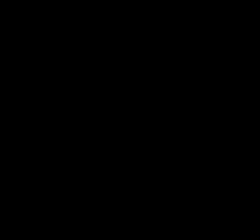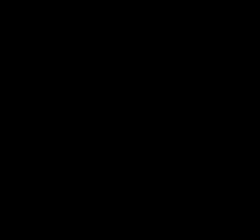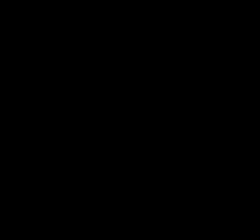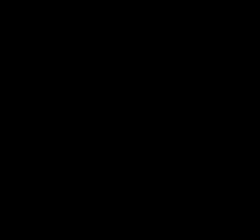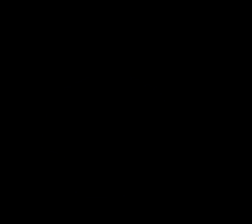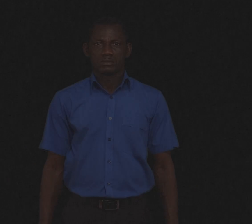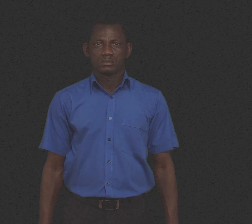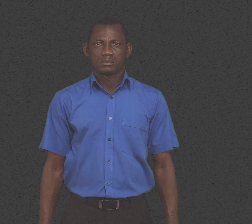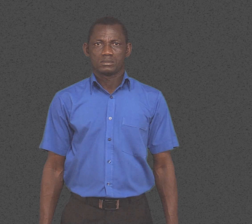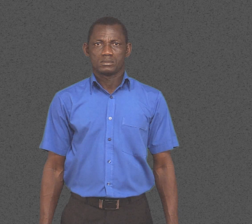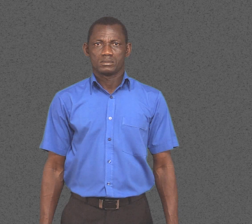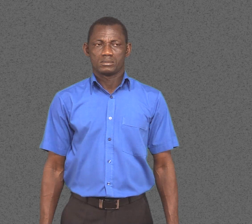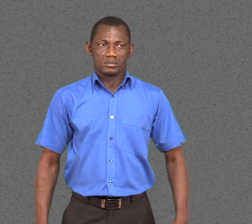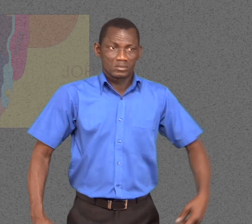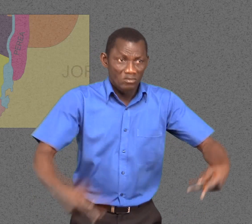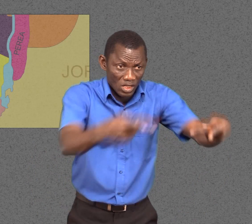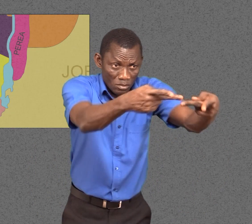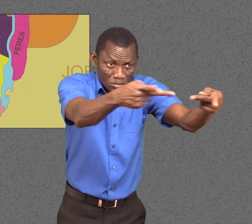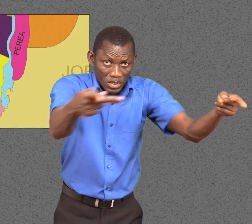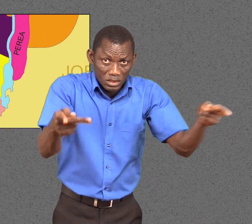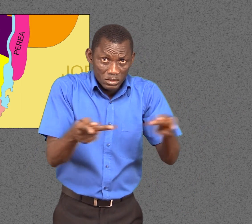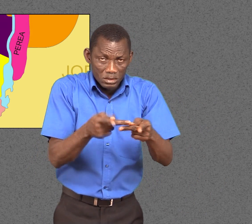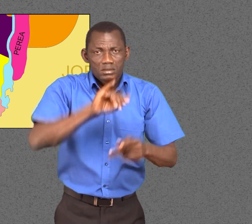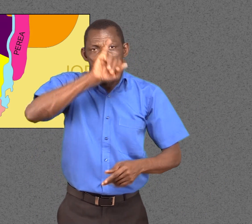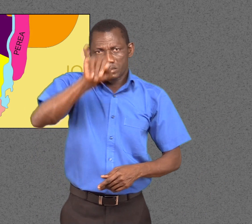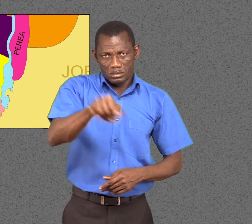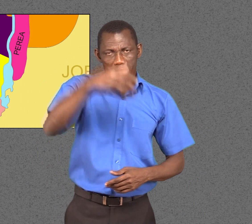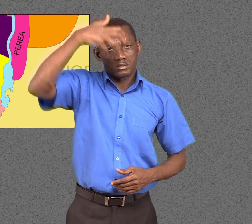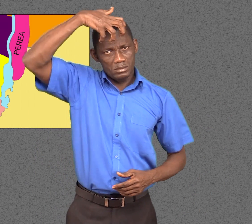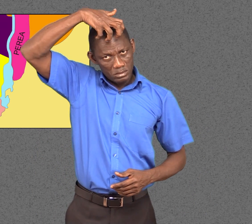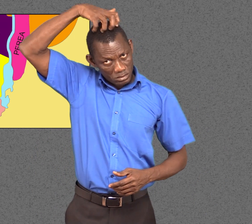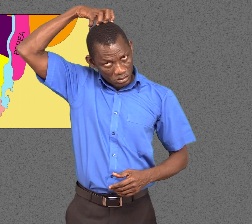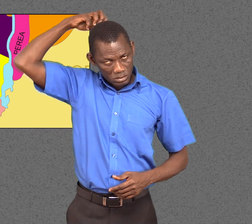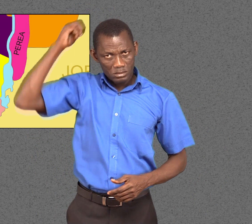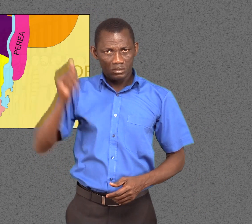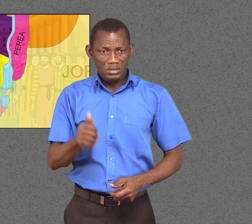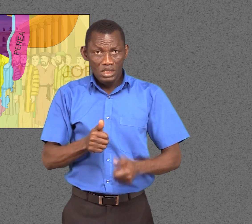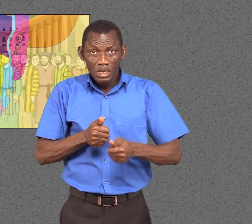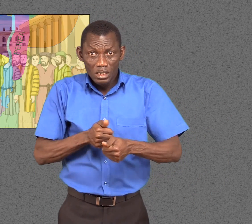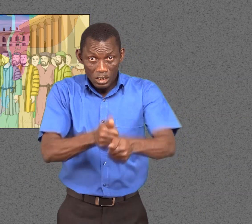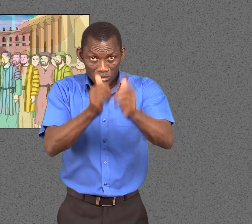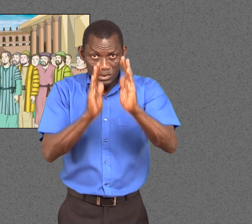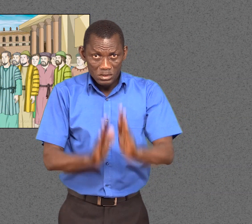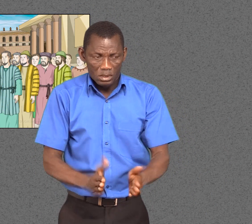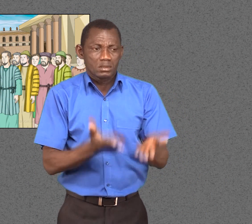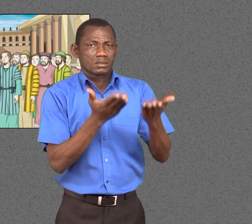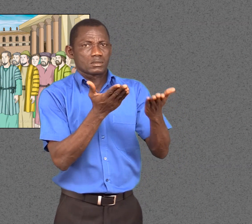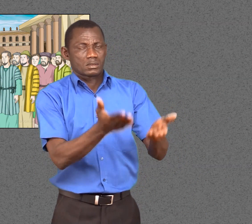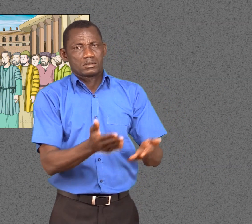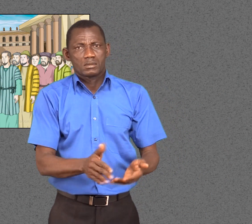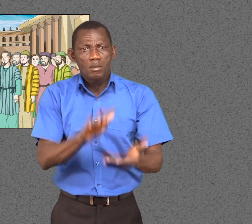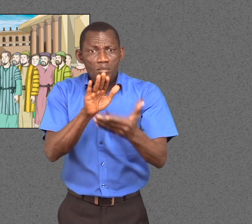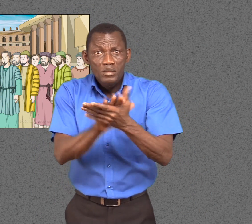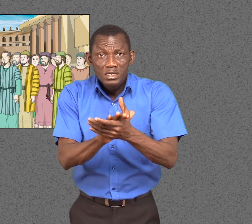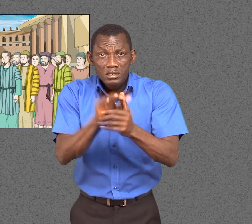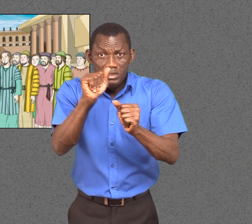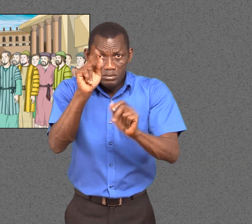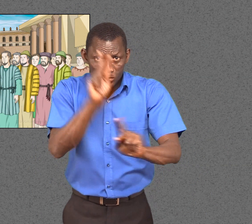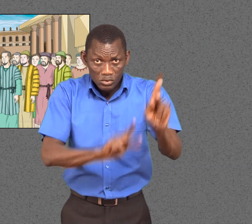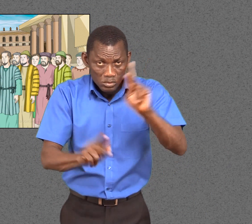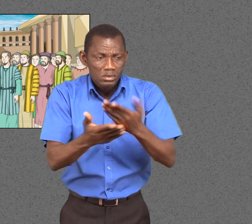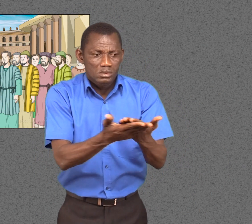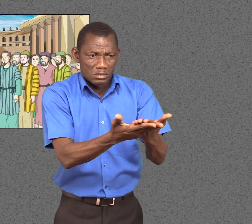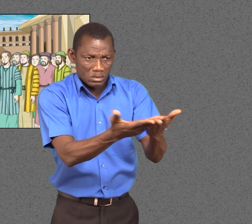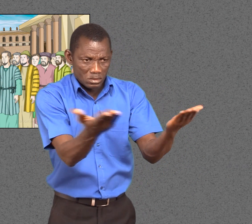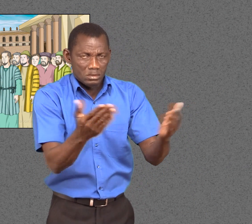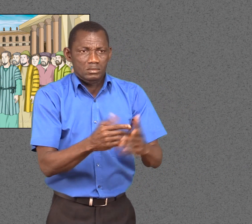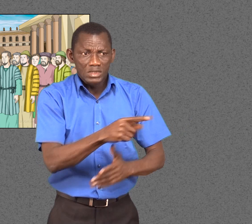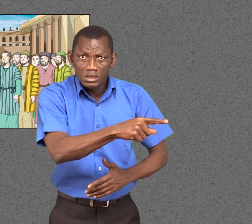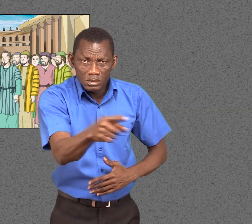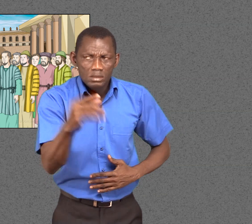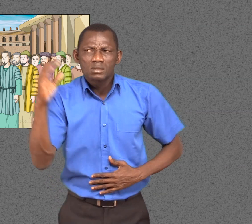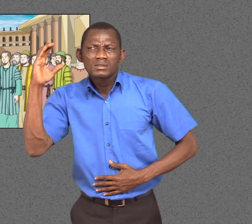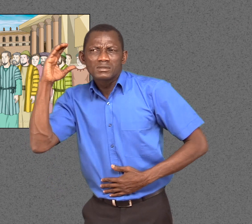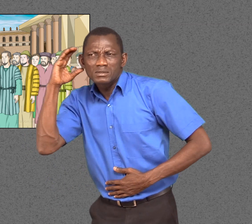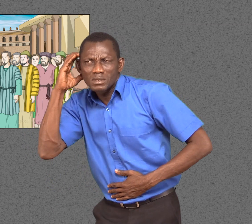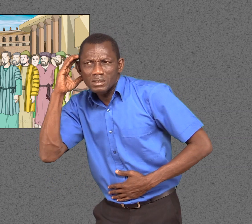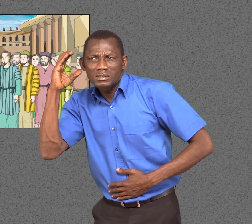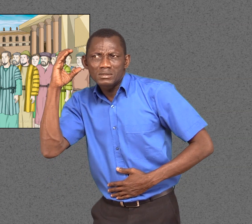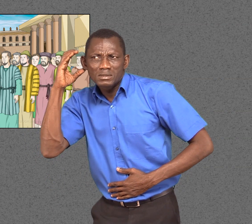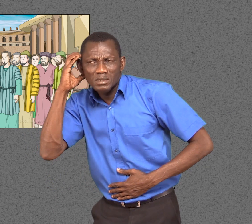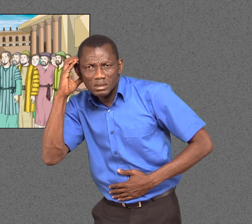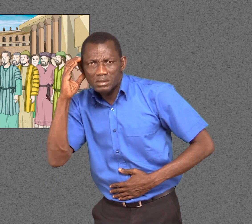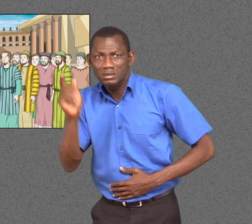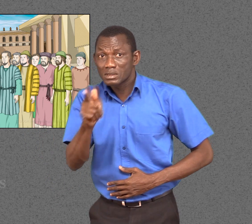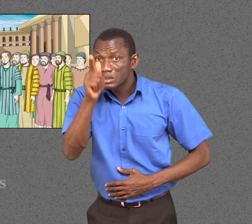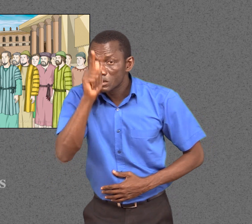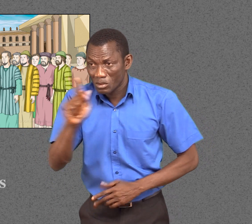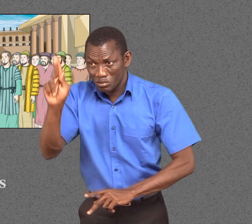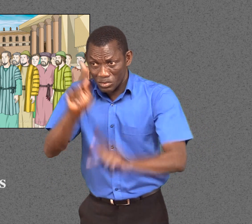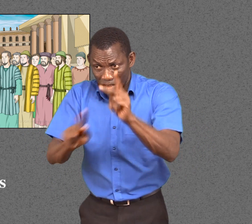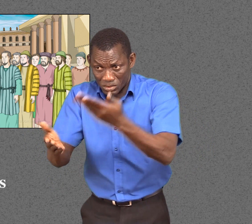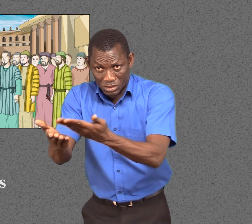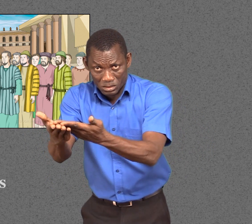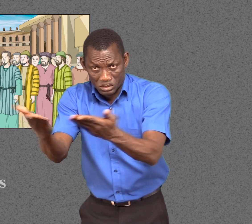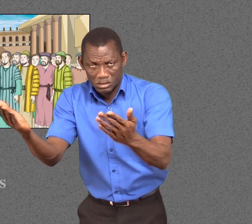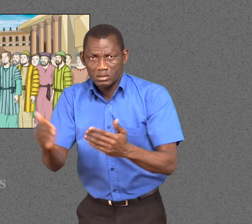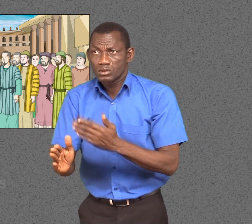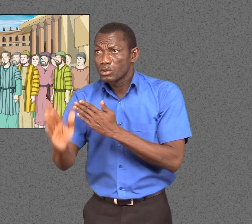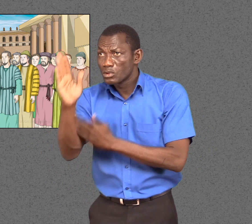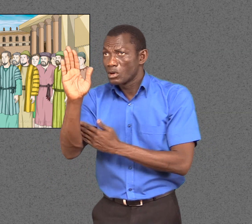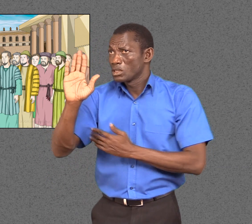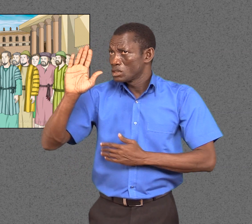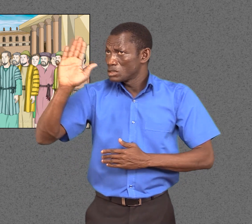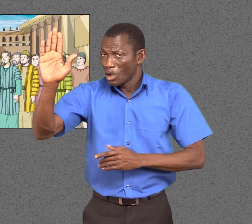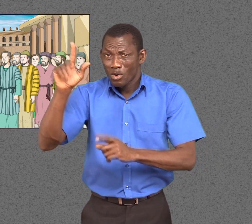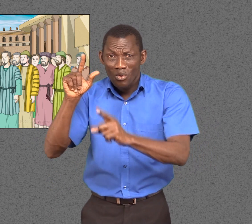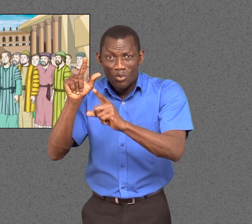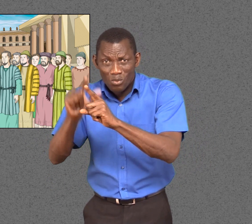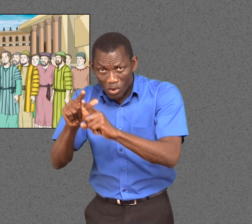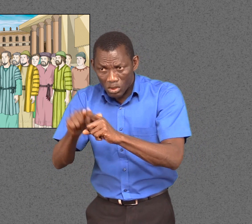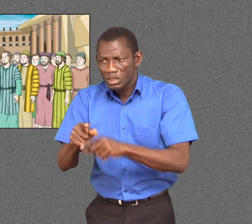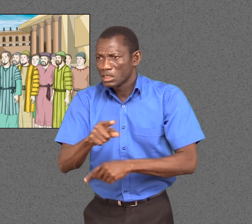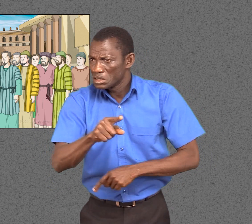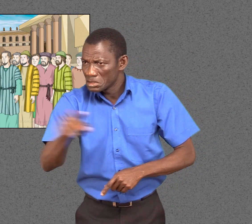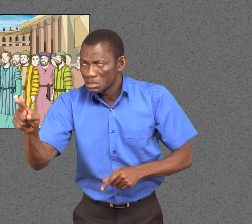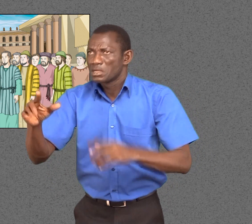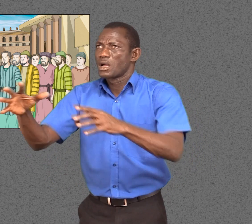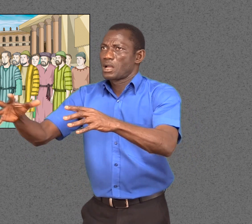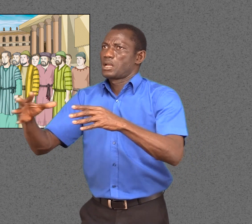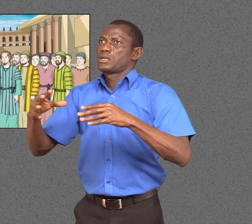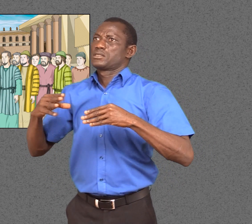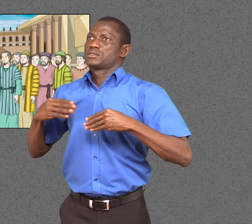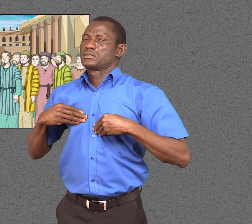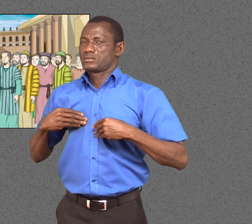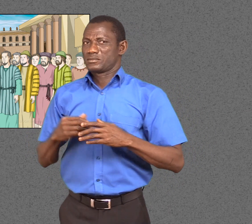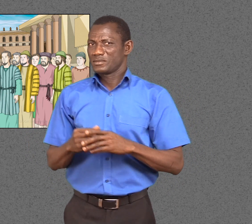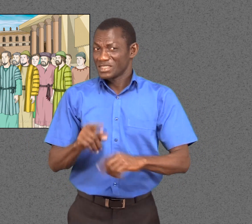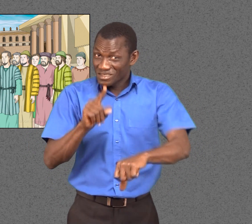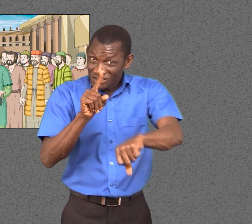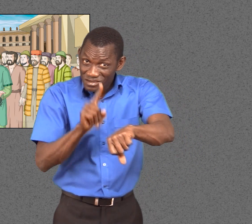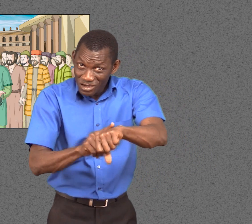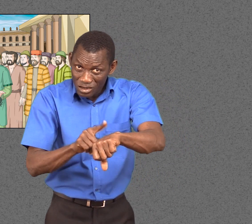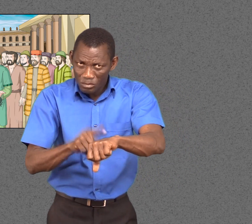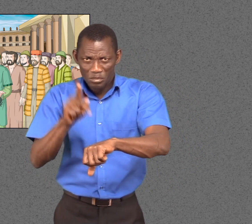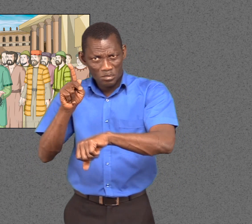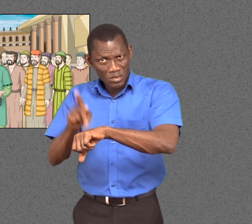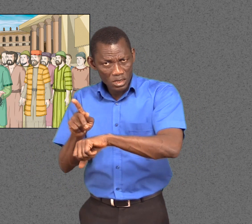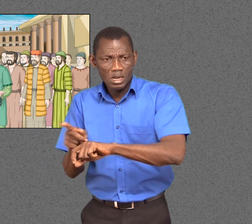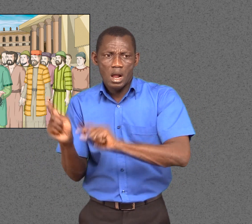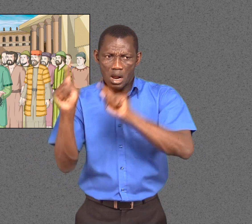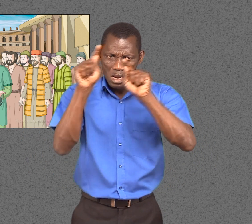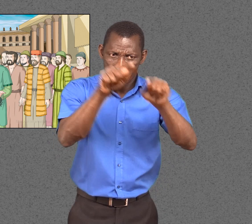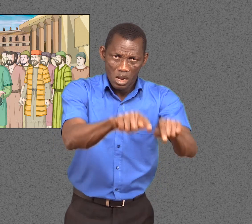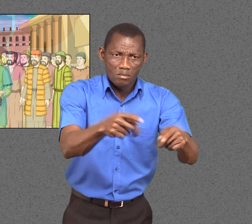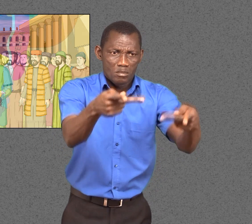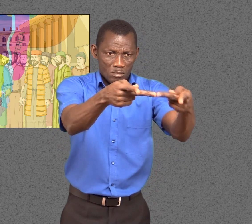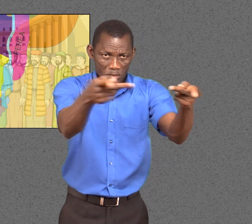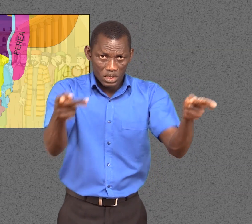The apostles and brothers throughout Judea soon heard that the Gentiles also had received the word of God.